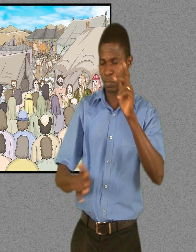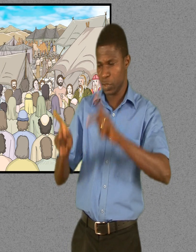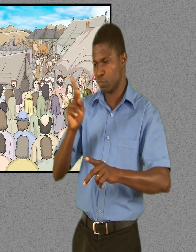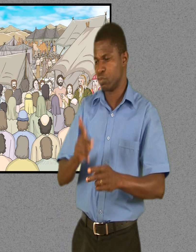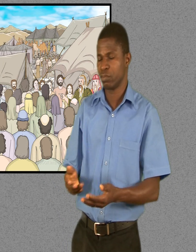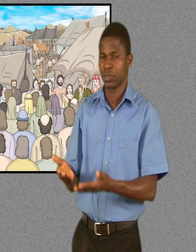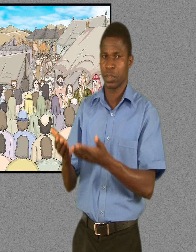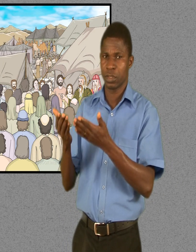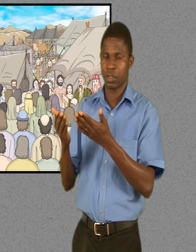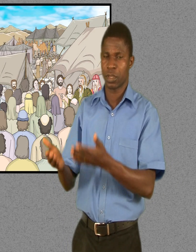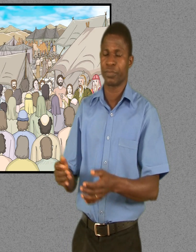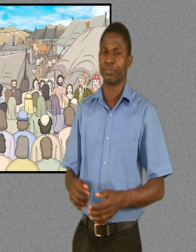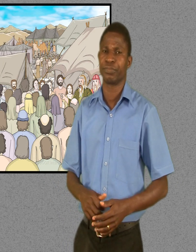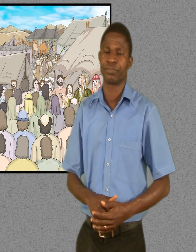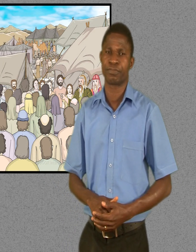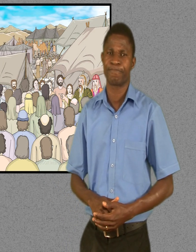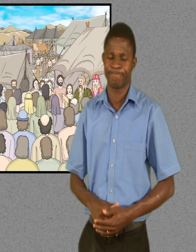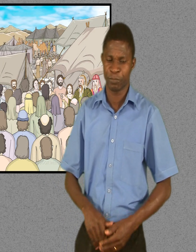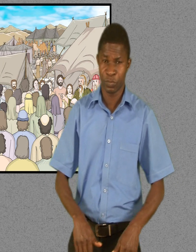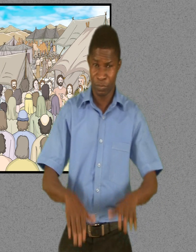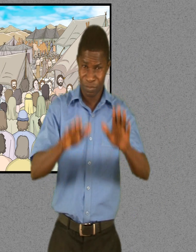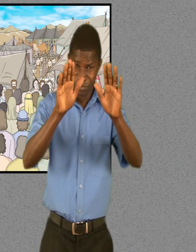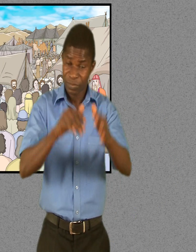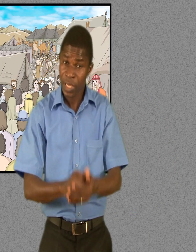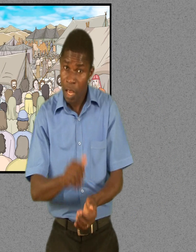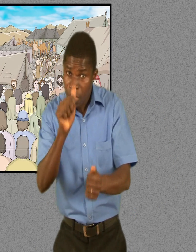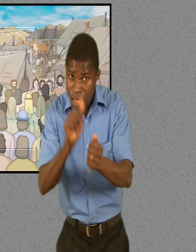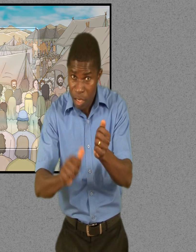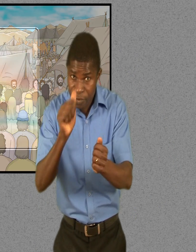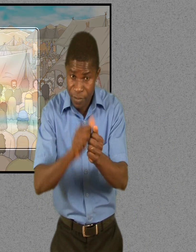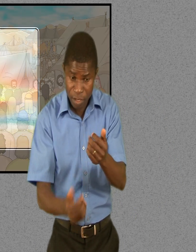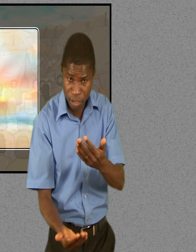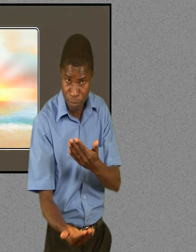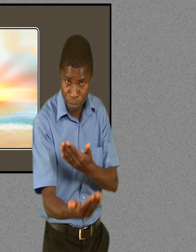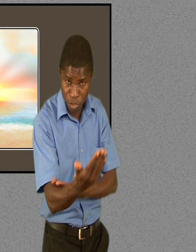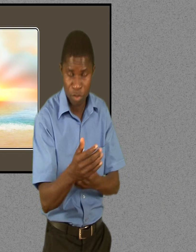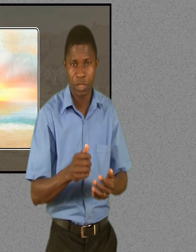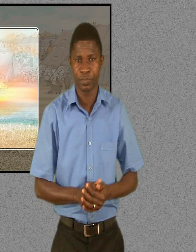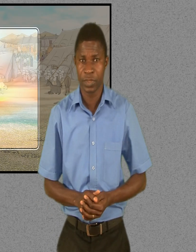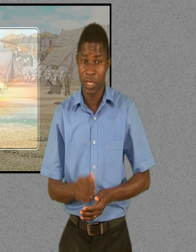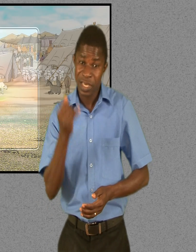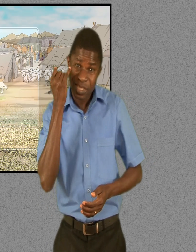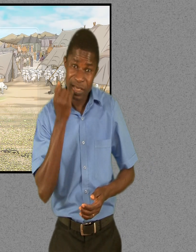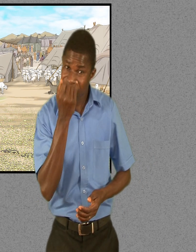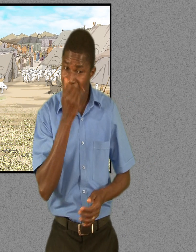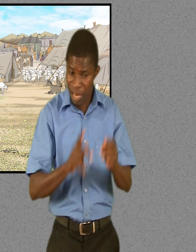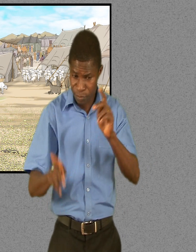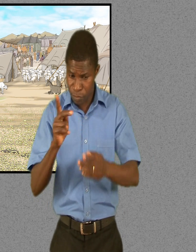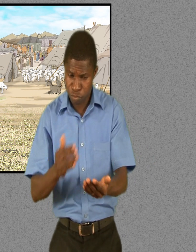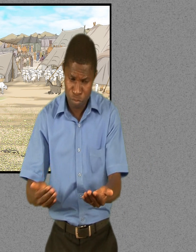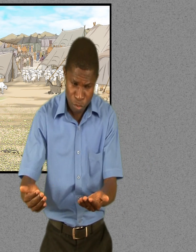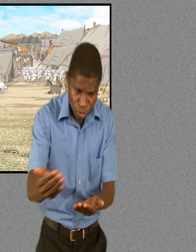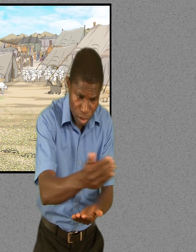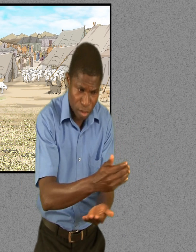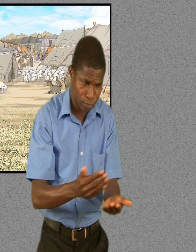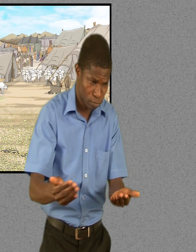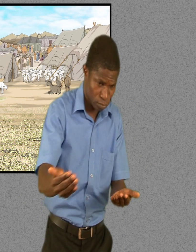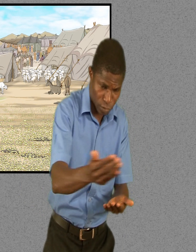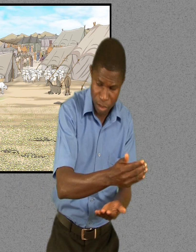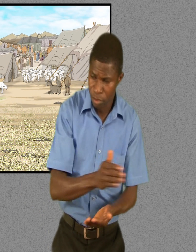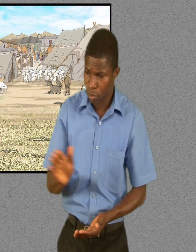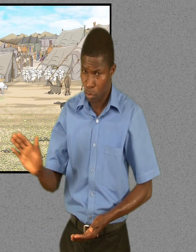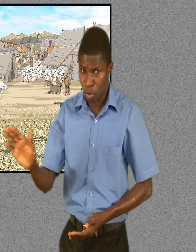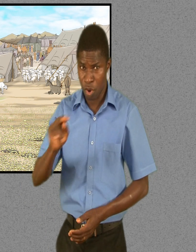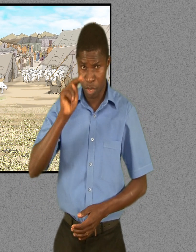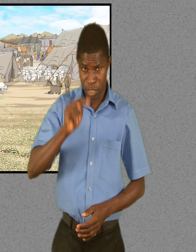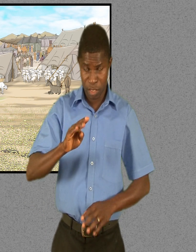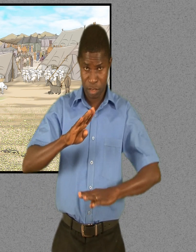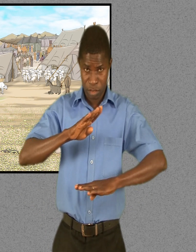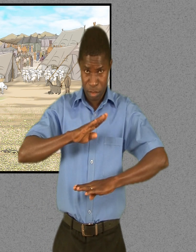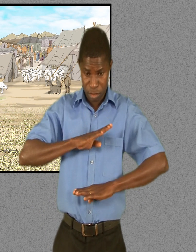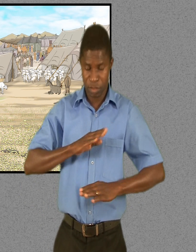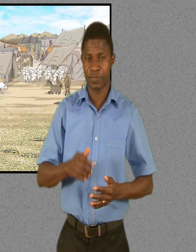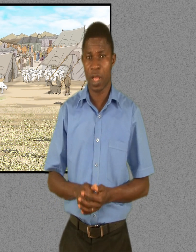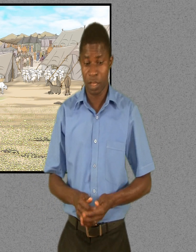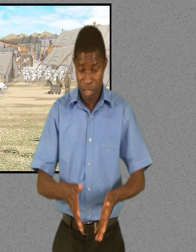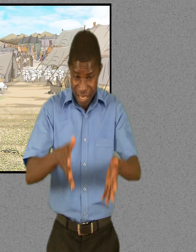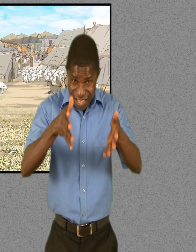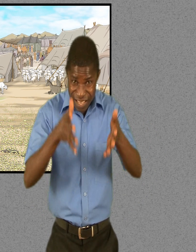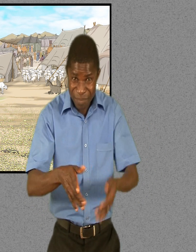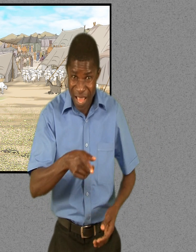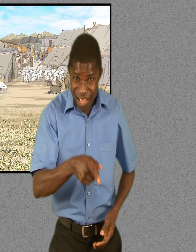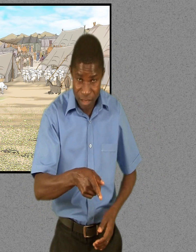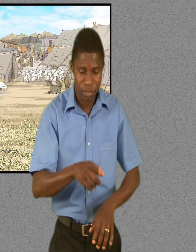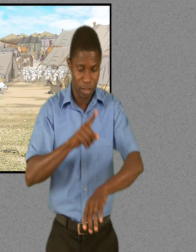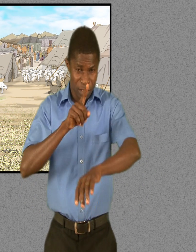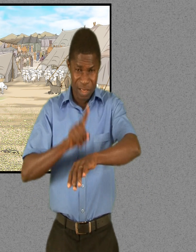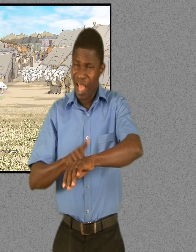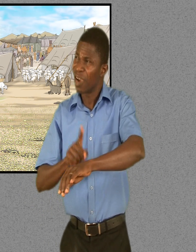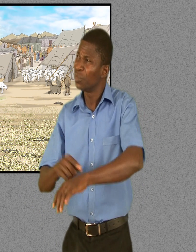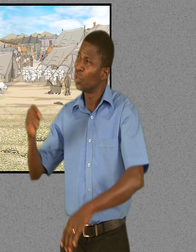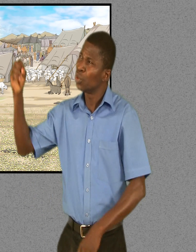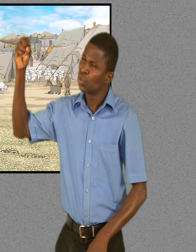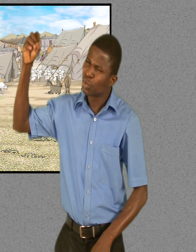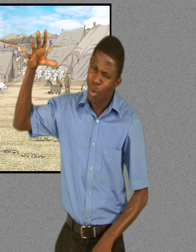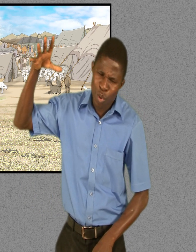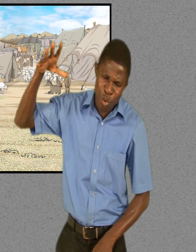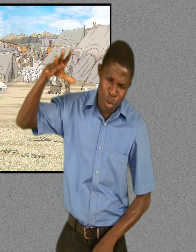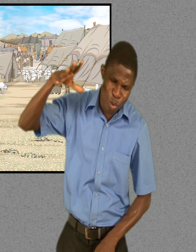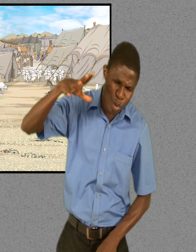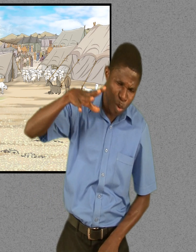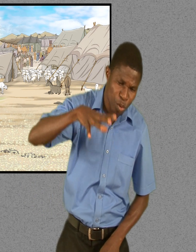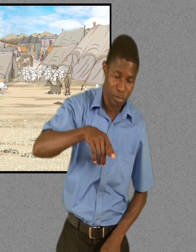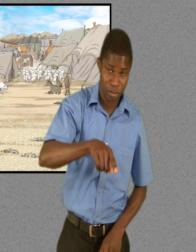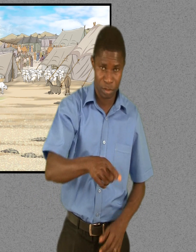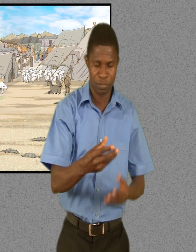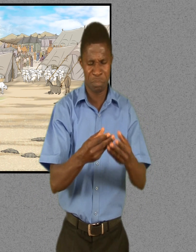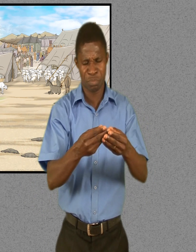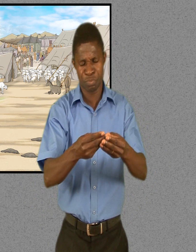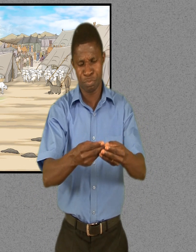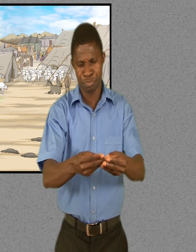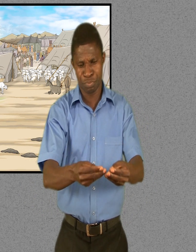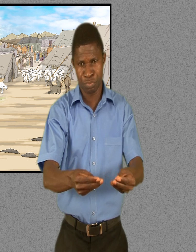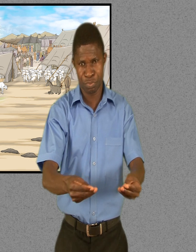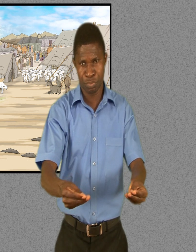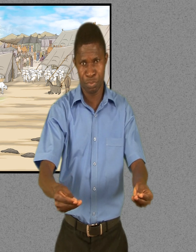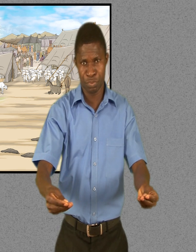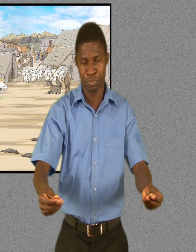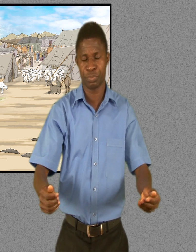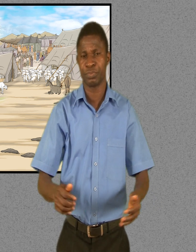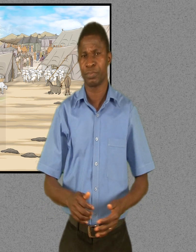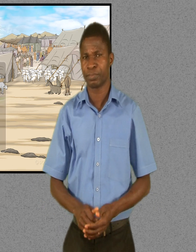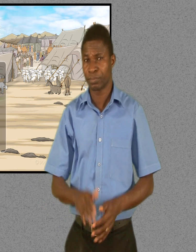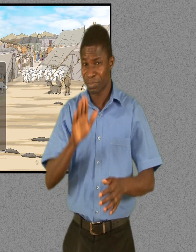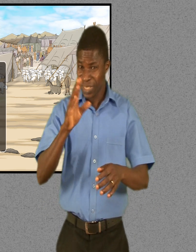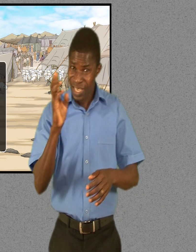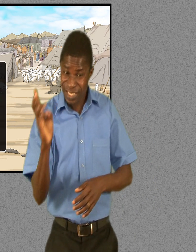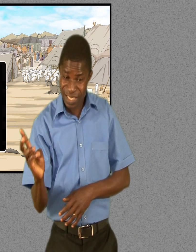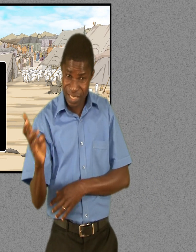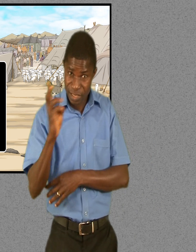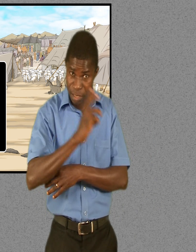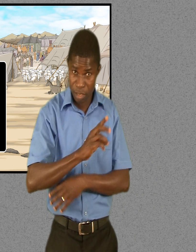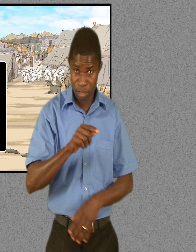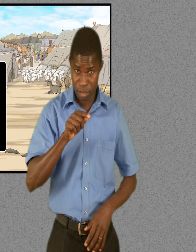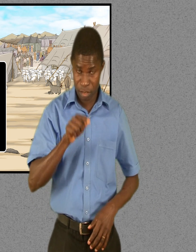Every morning each one gathered as much as was needed, and when the sun grew hot, it melted away.